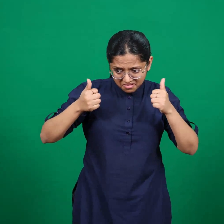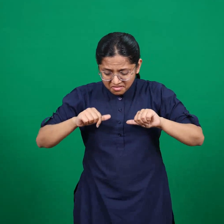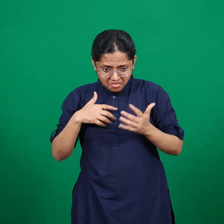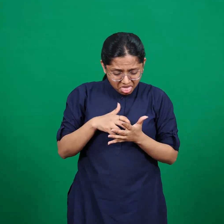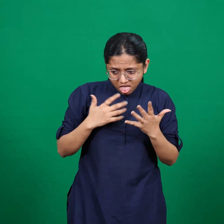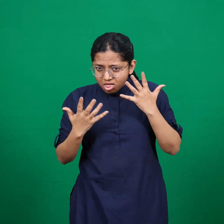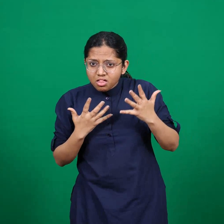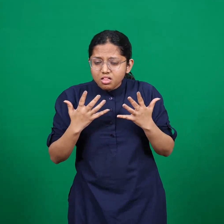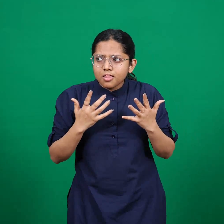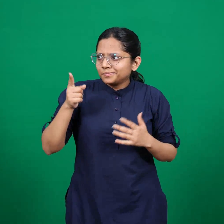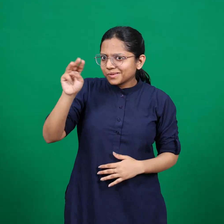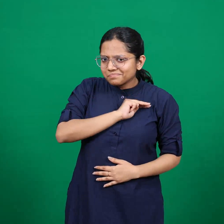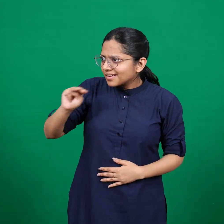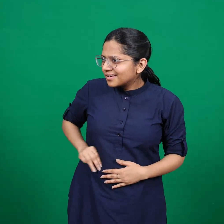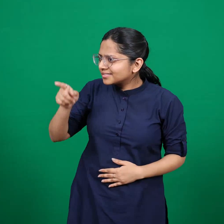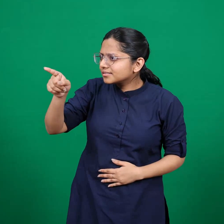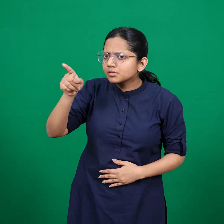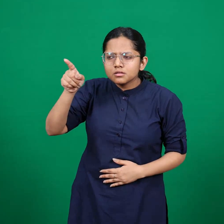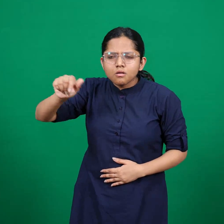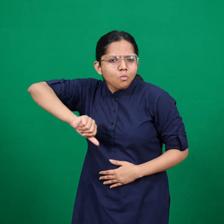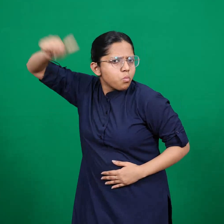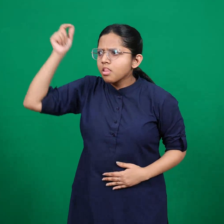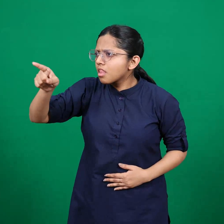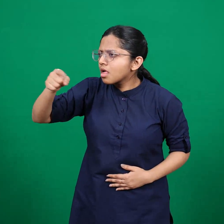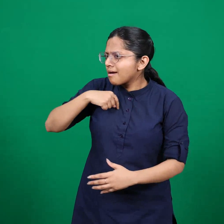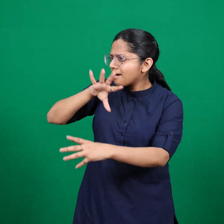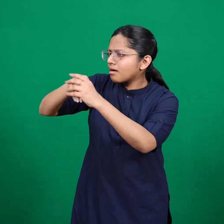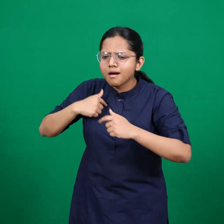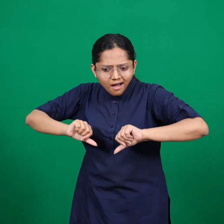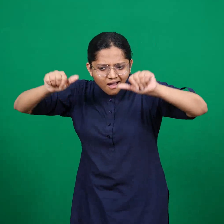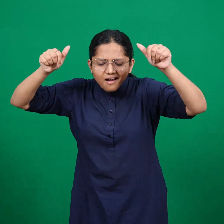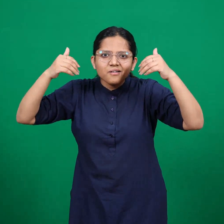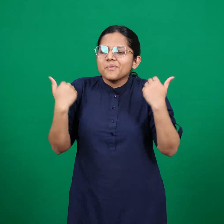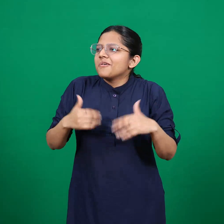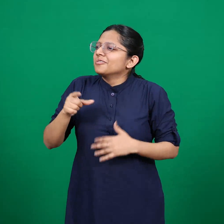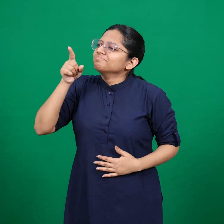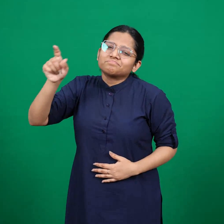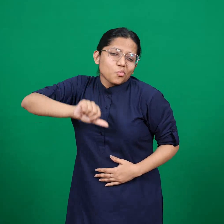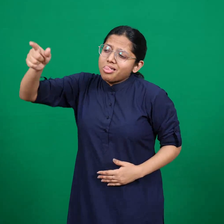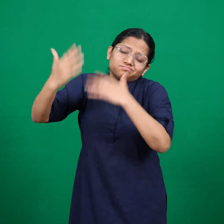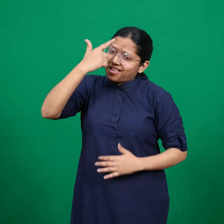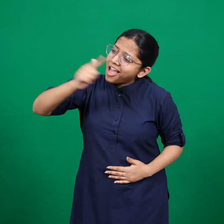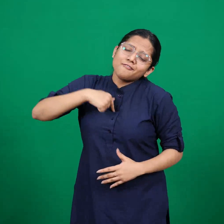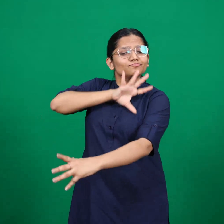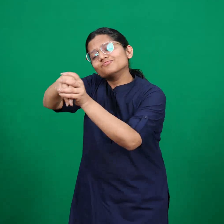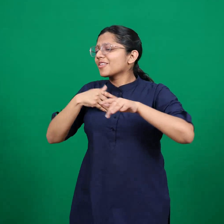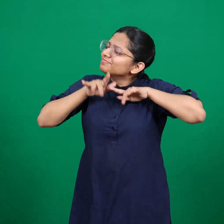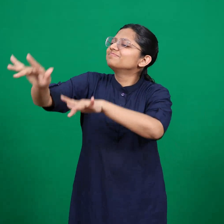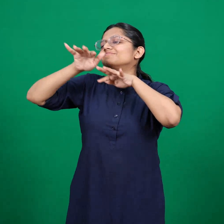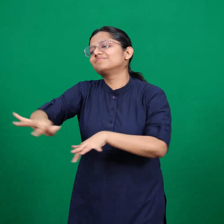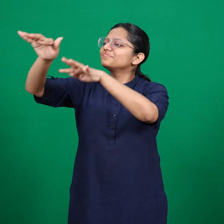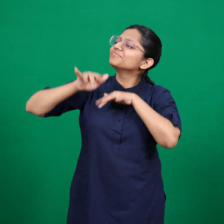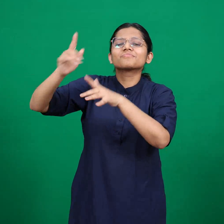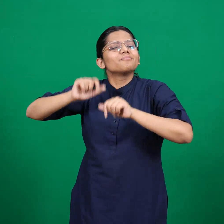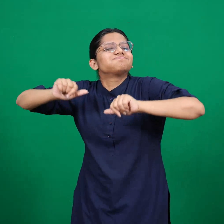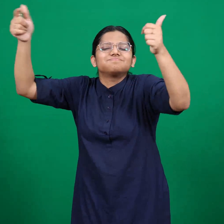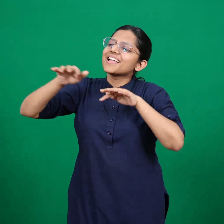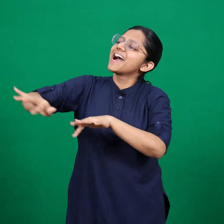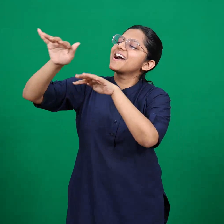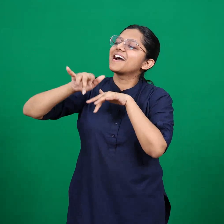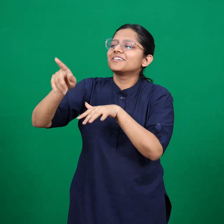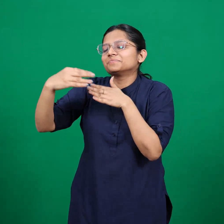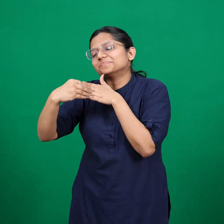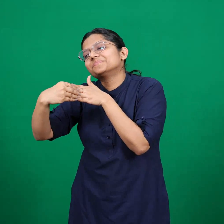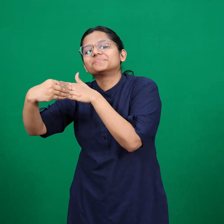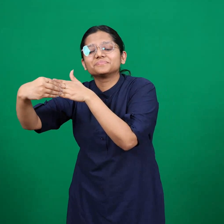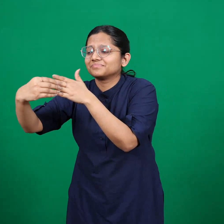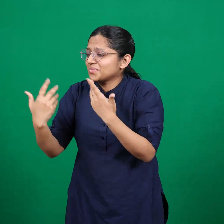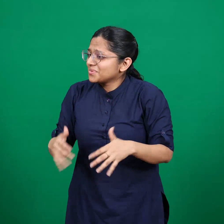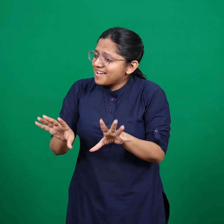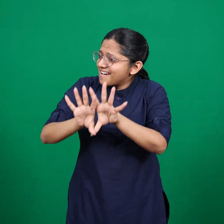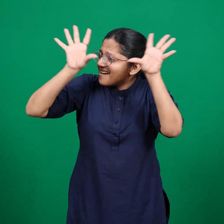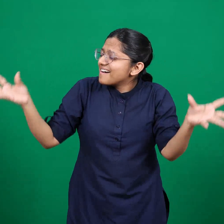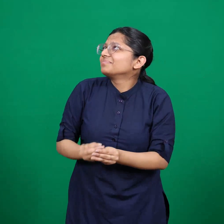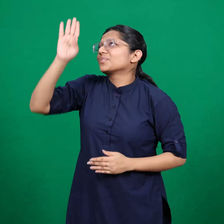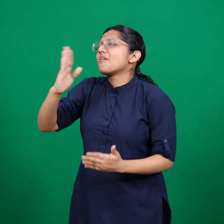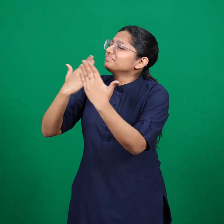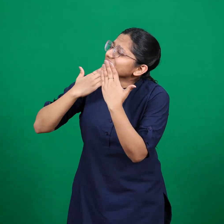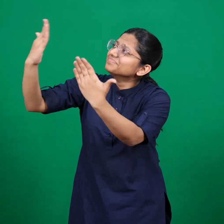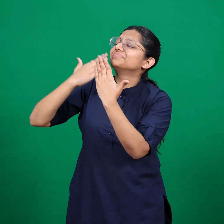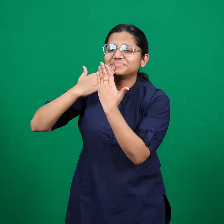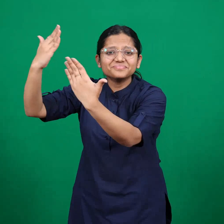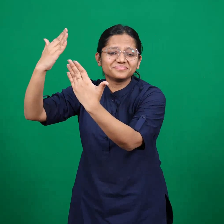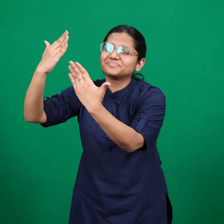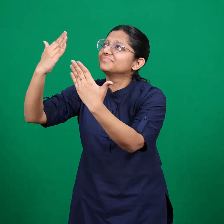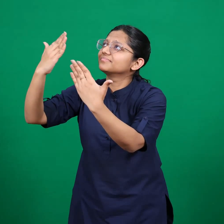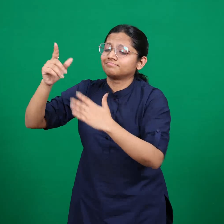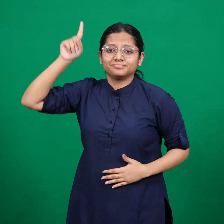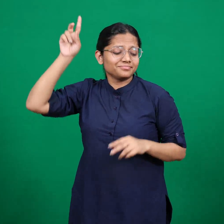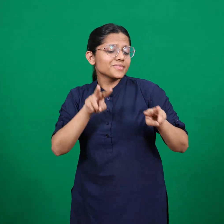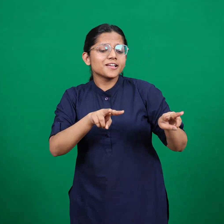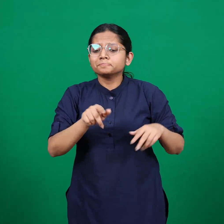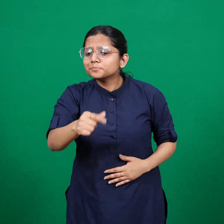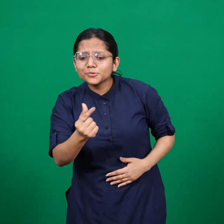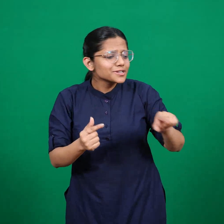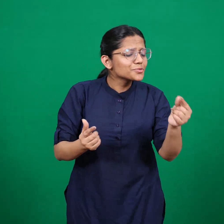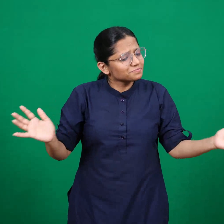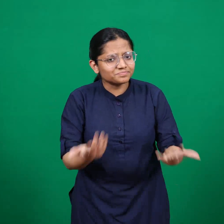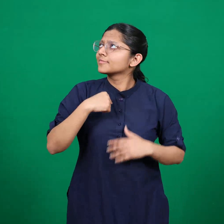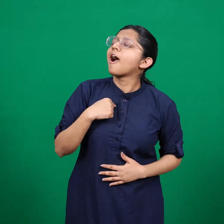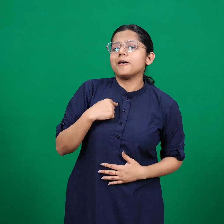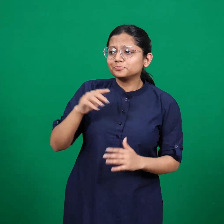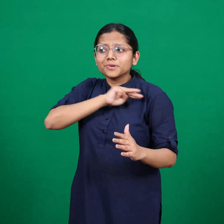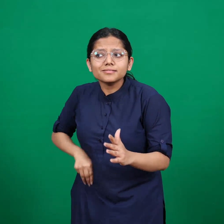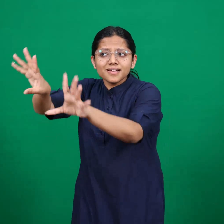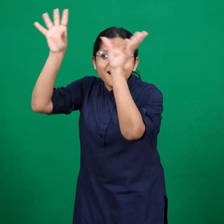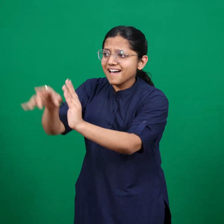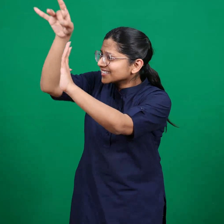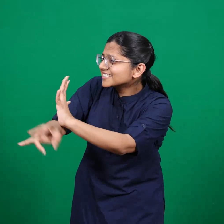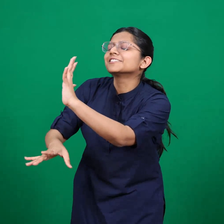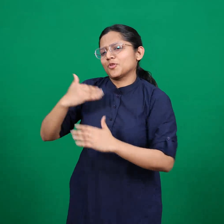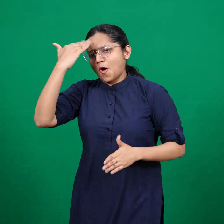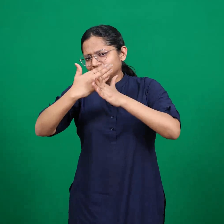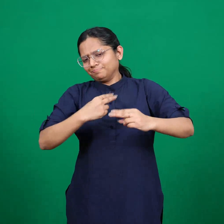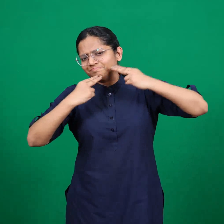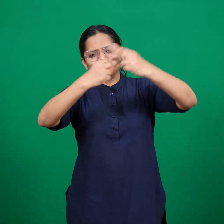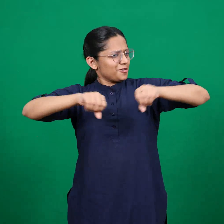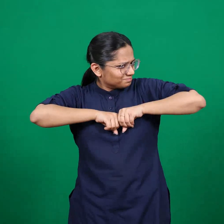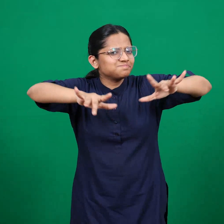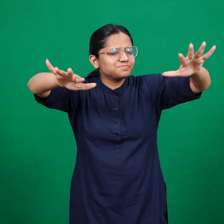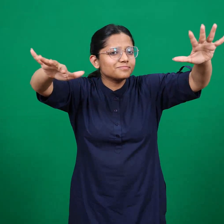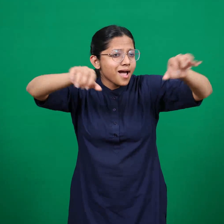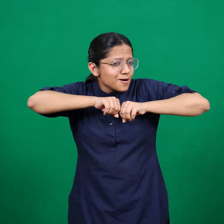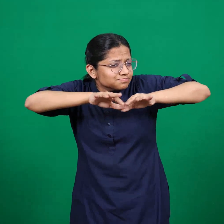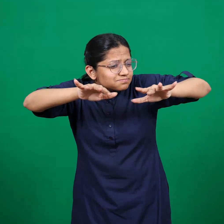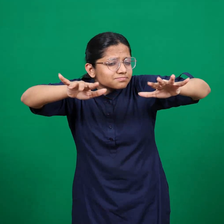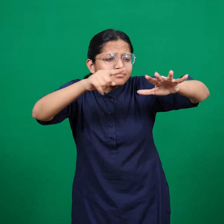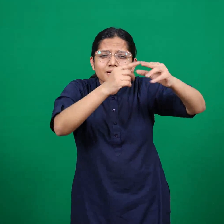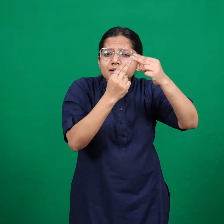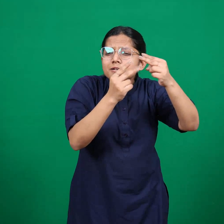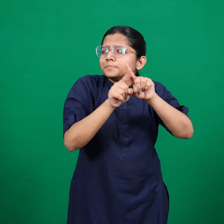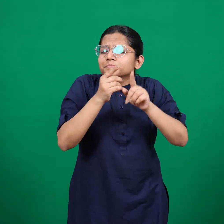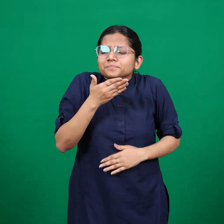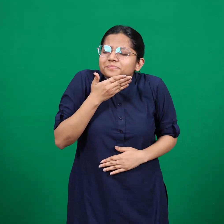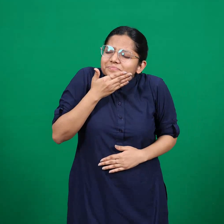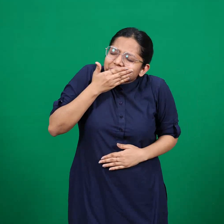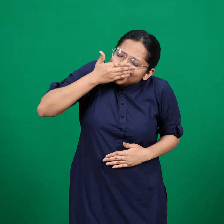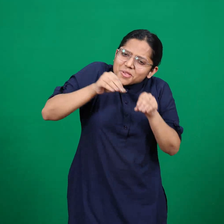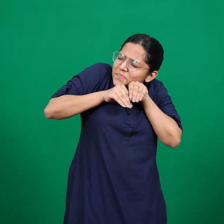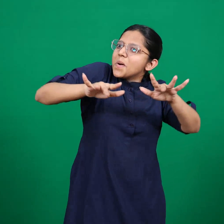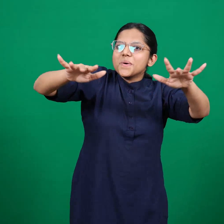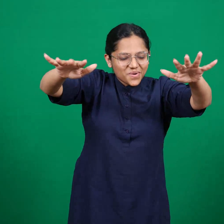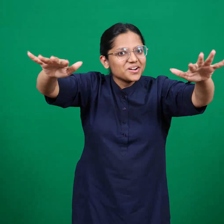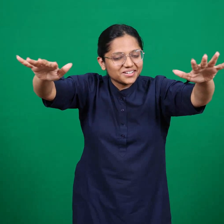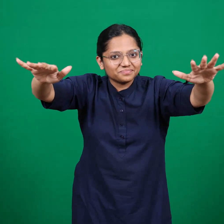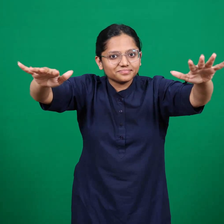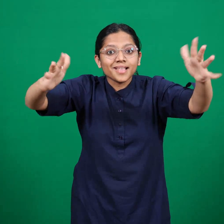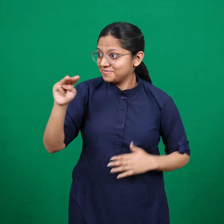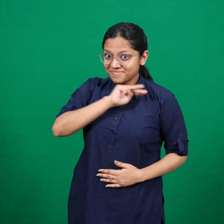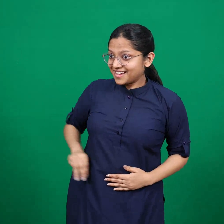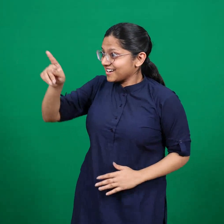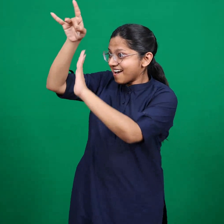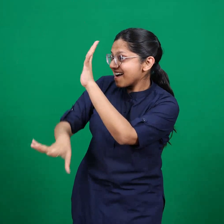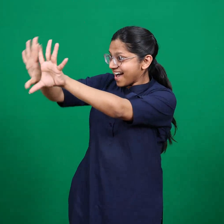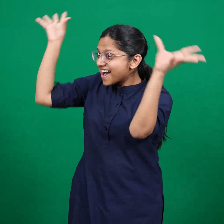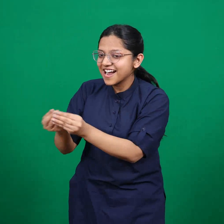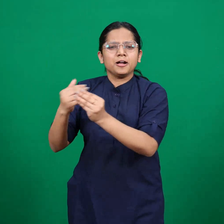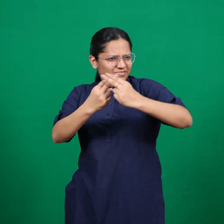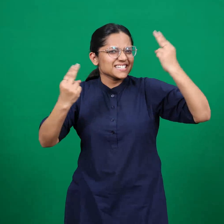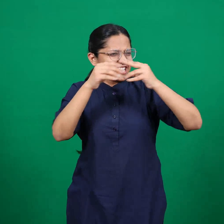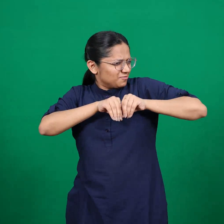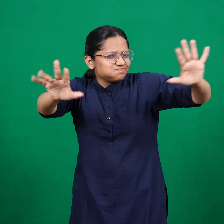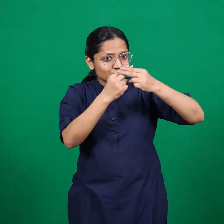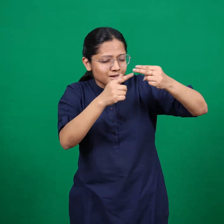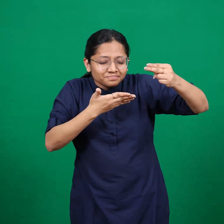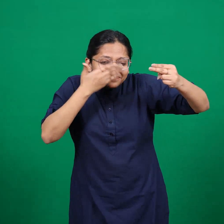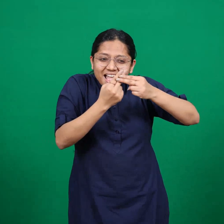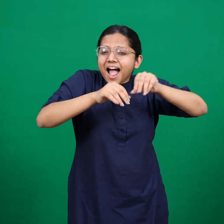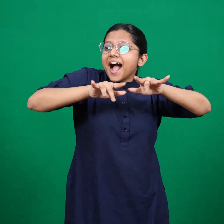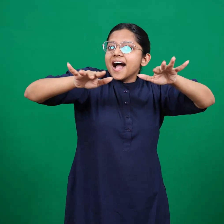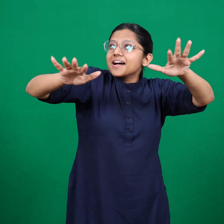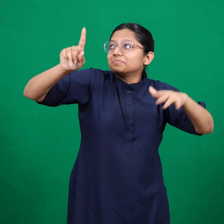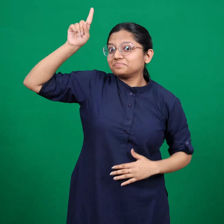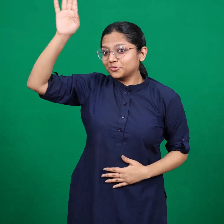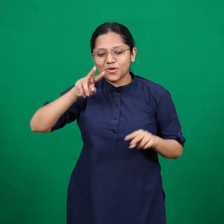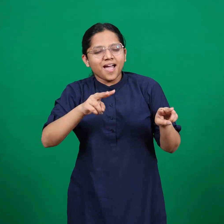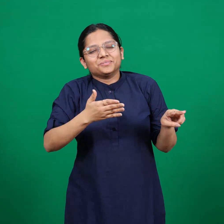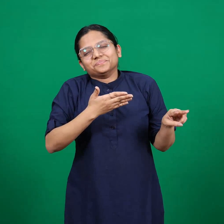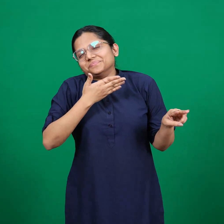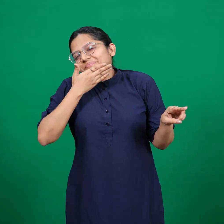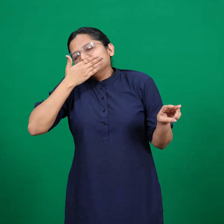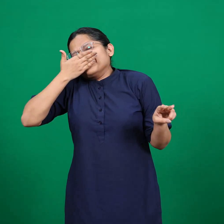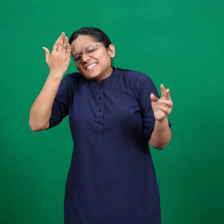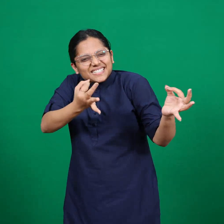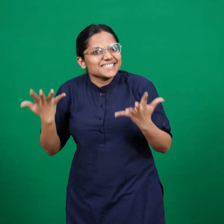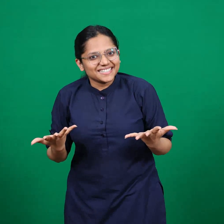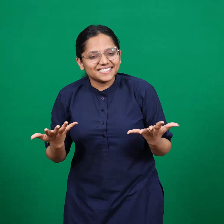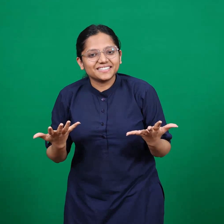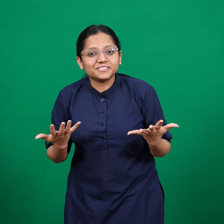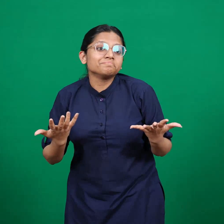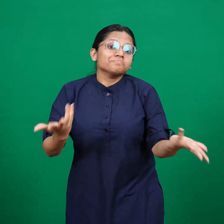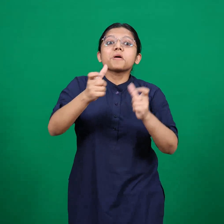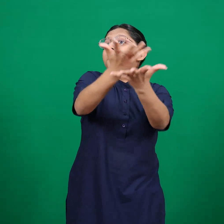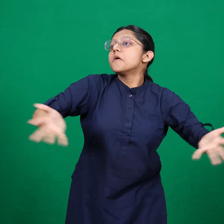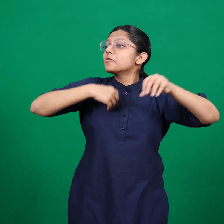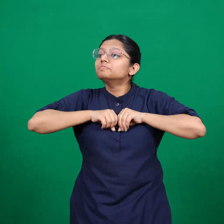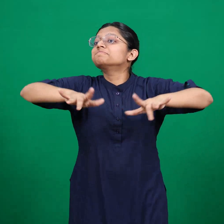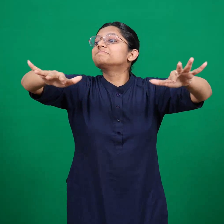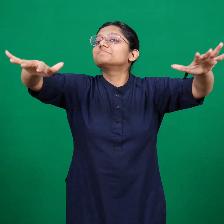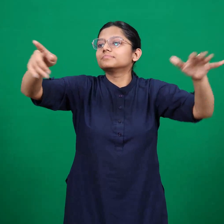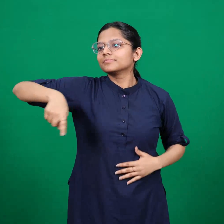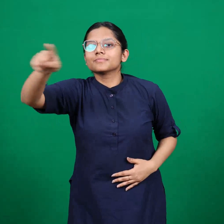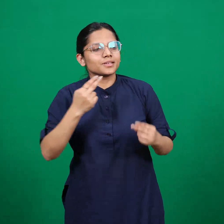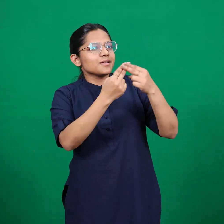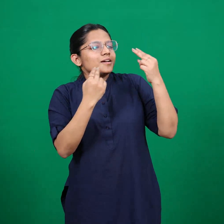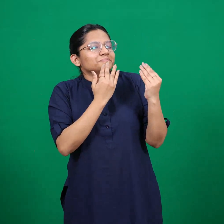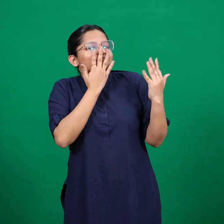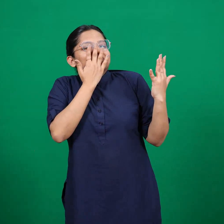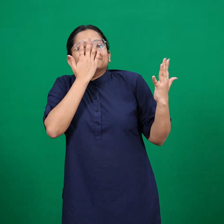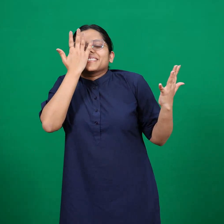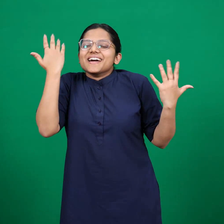So I said goodbye to them and went on to Macedonia. But thanks be to God, who always leads us triumphantly as captives in Christ and through us spreads everywhere the fragrance of the knowledge of Him.